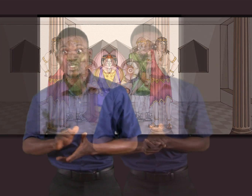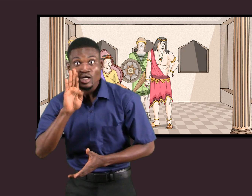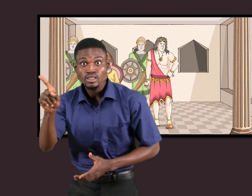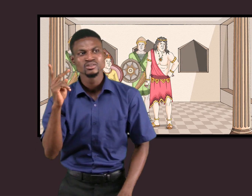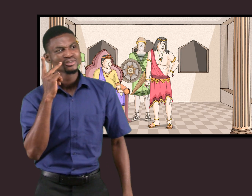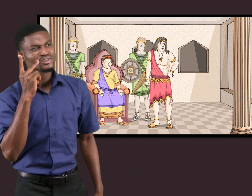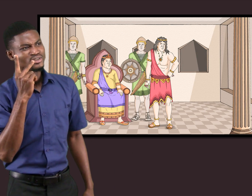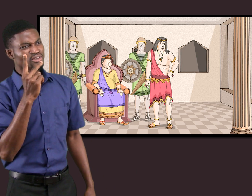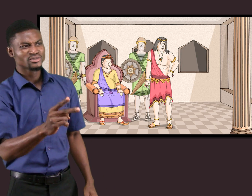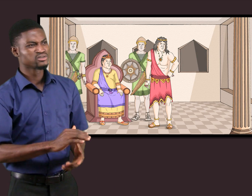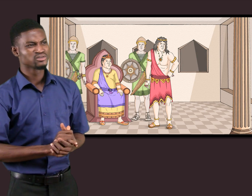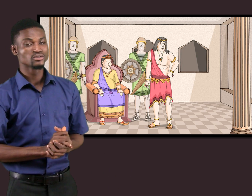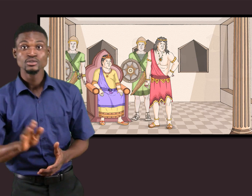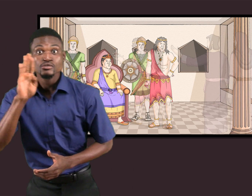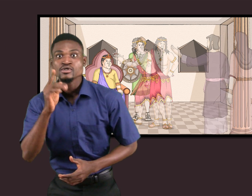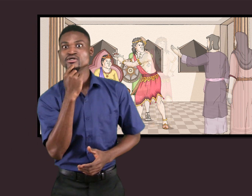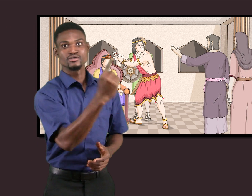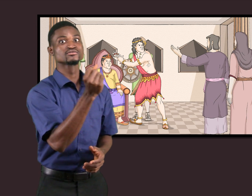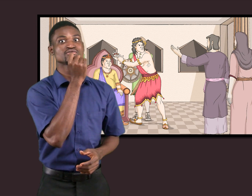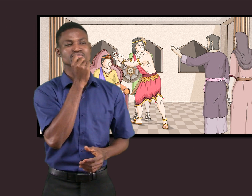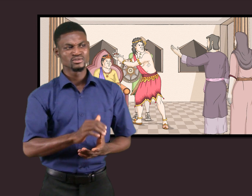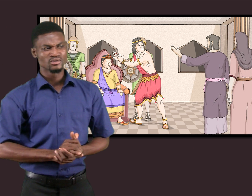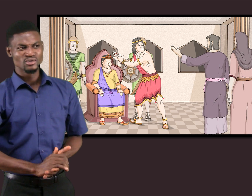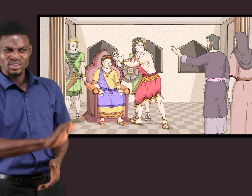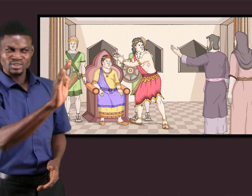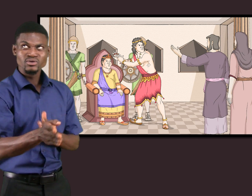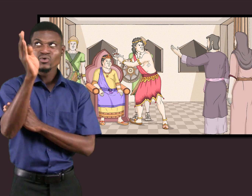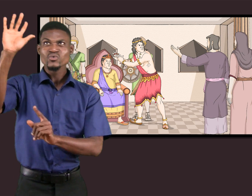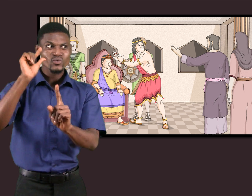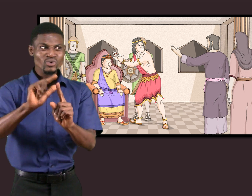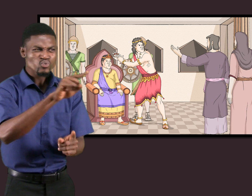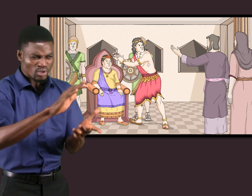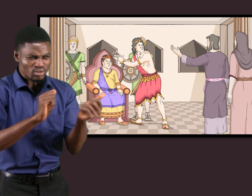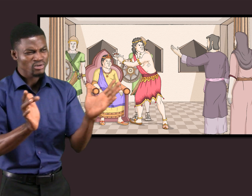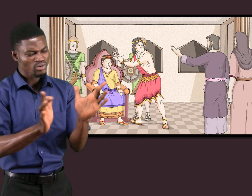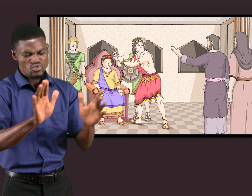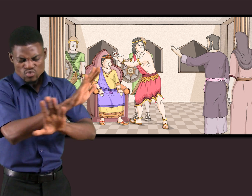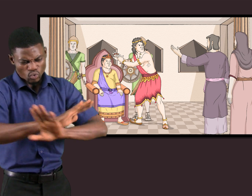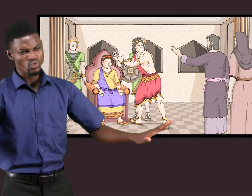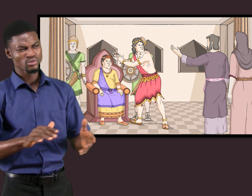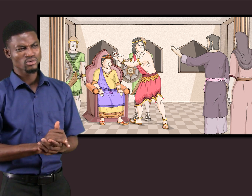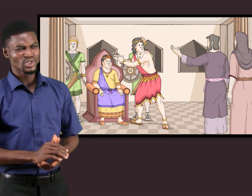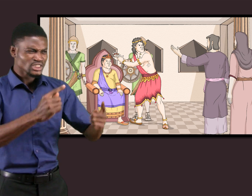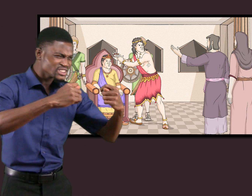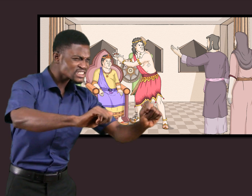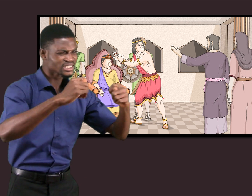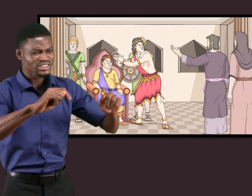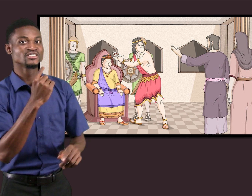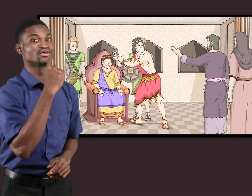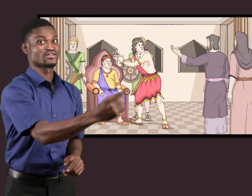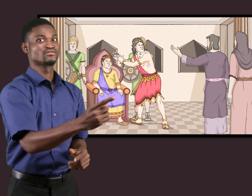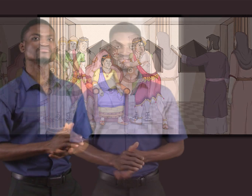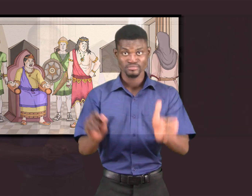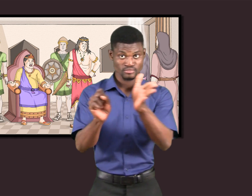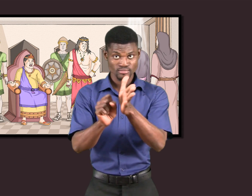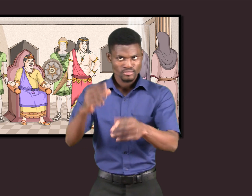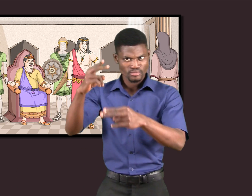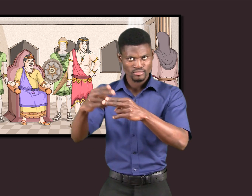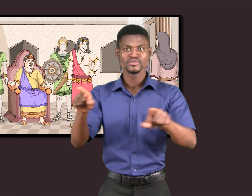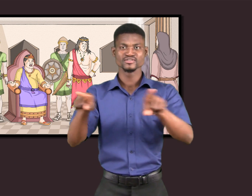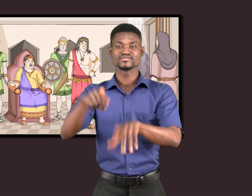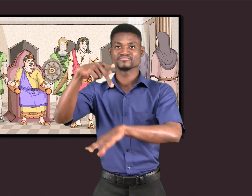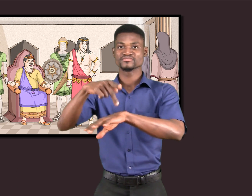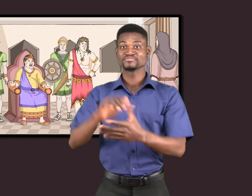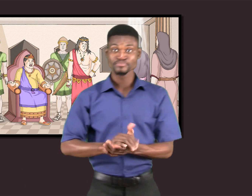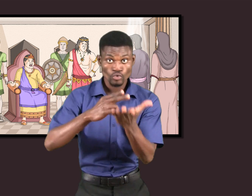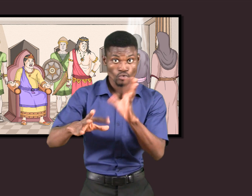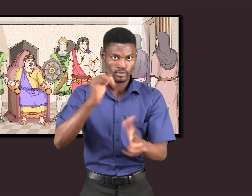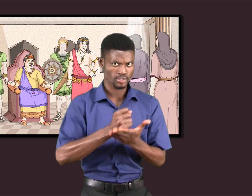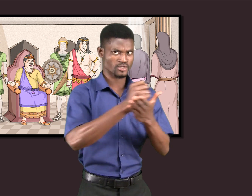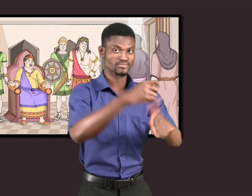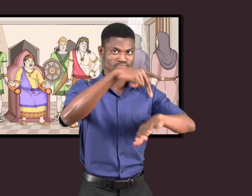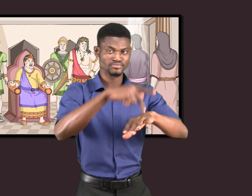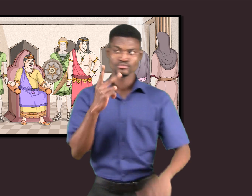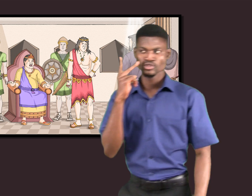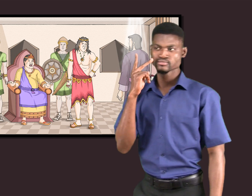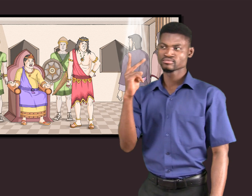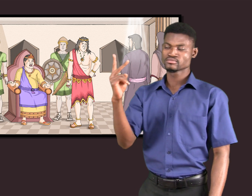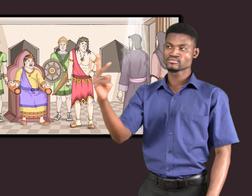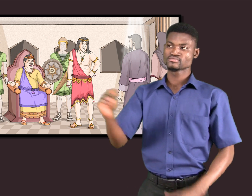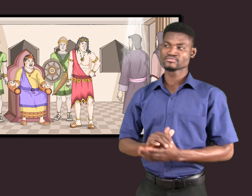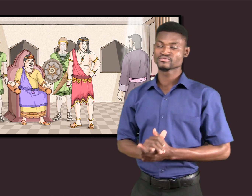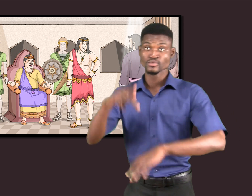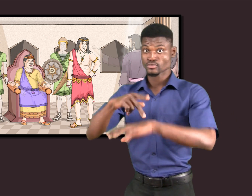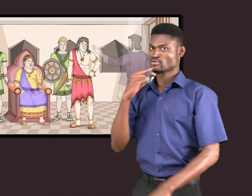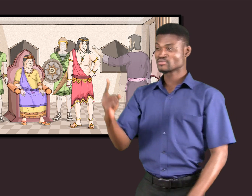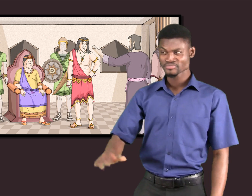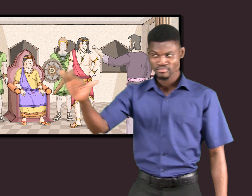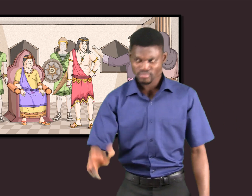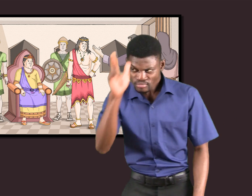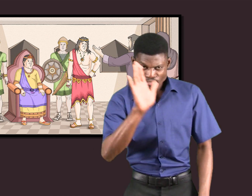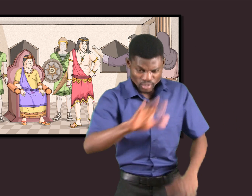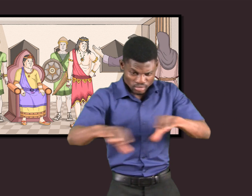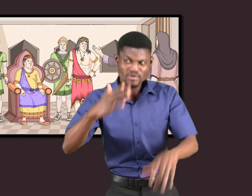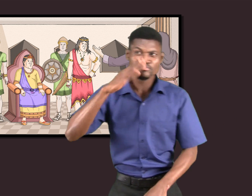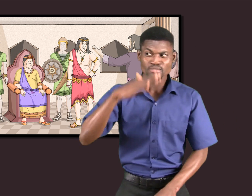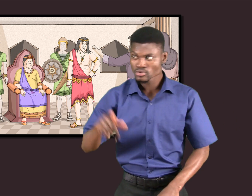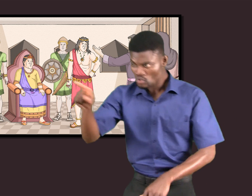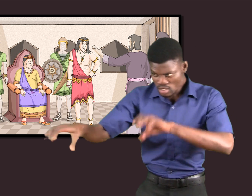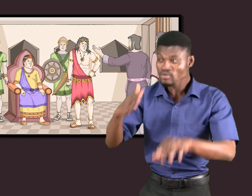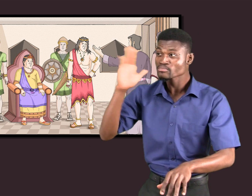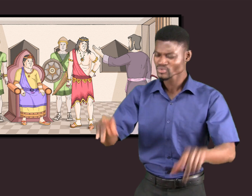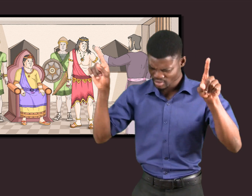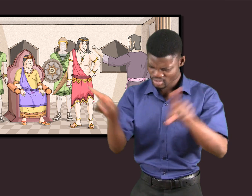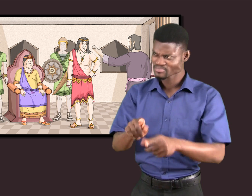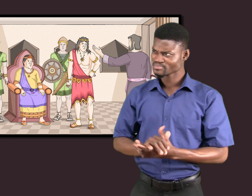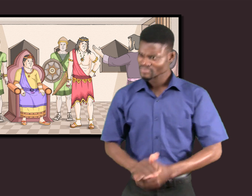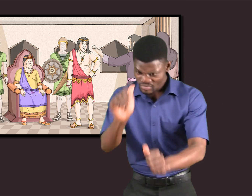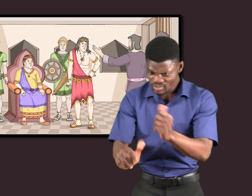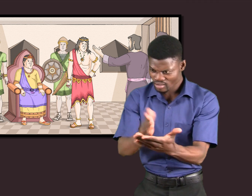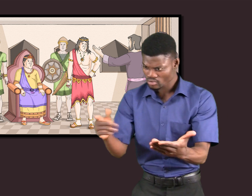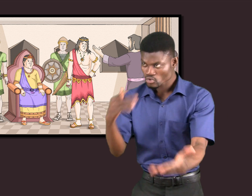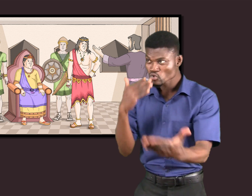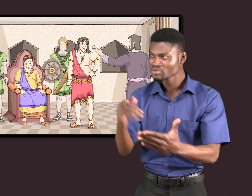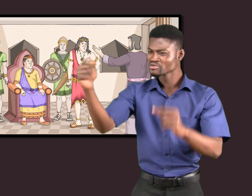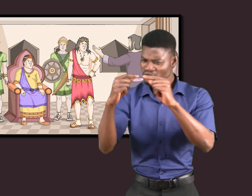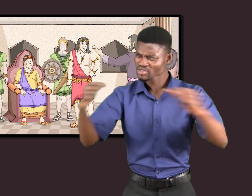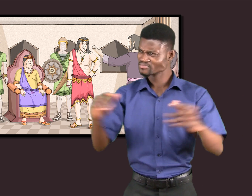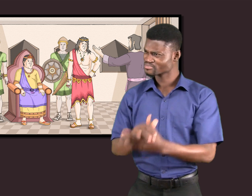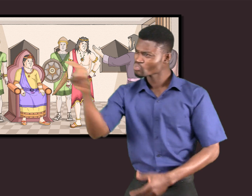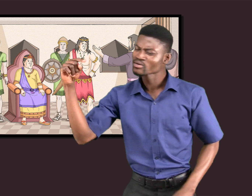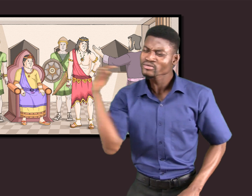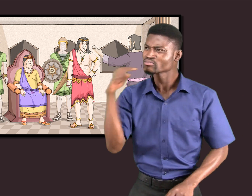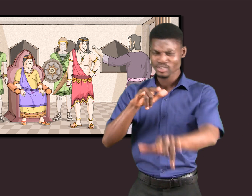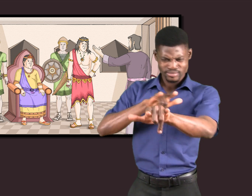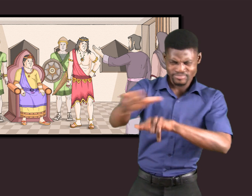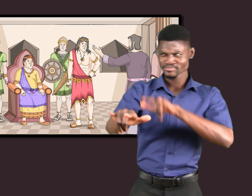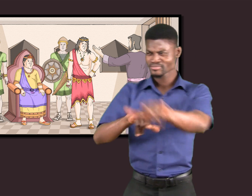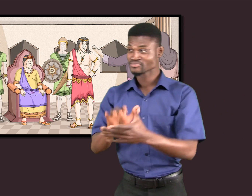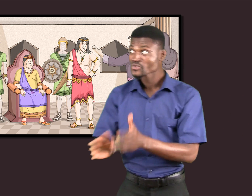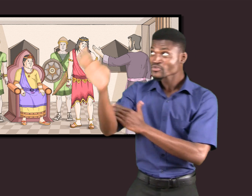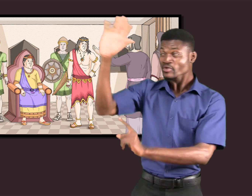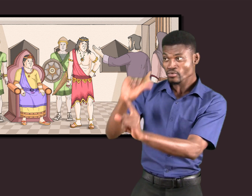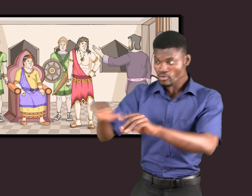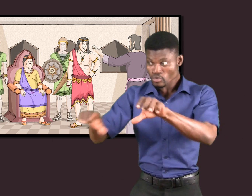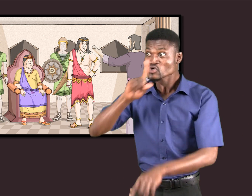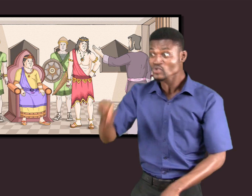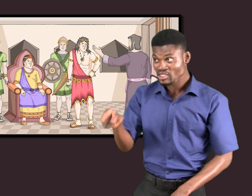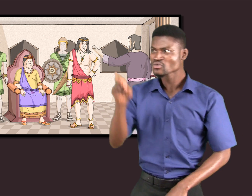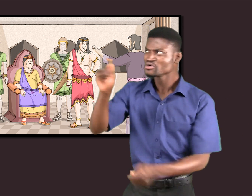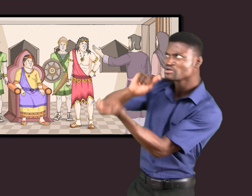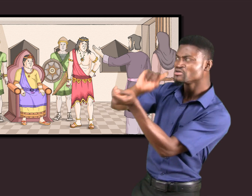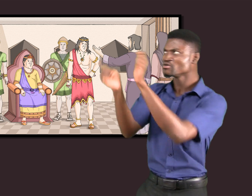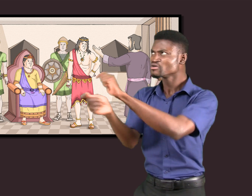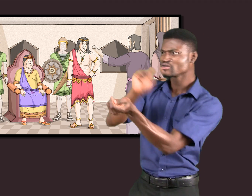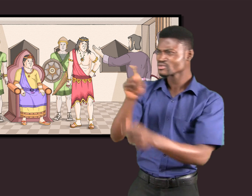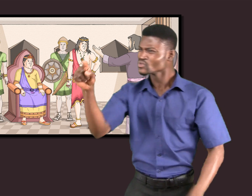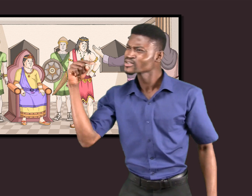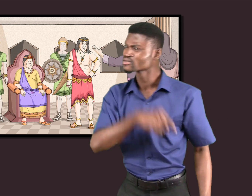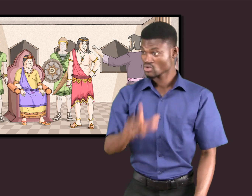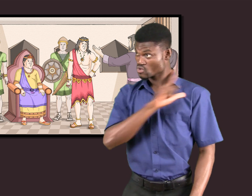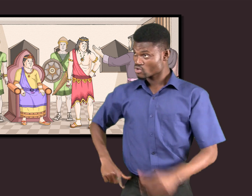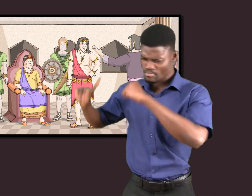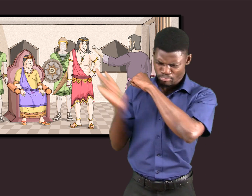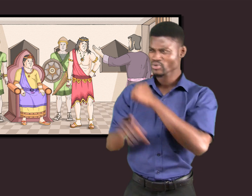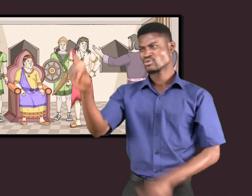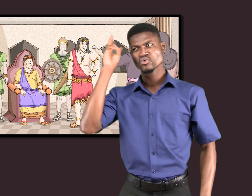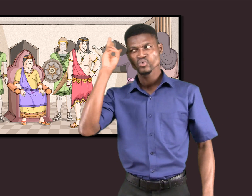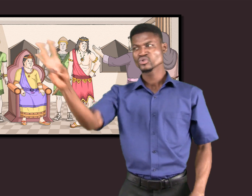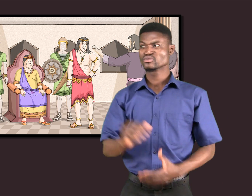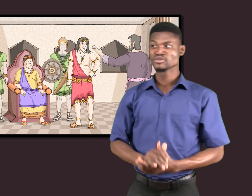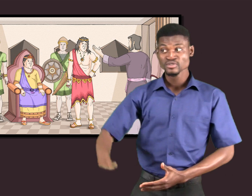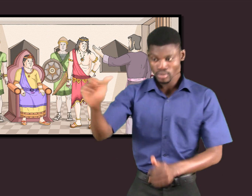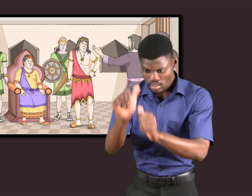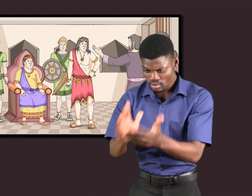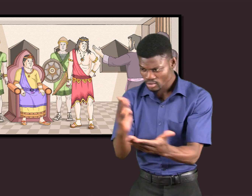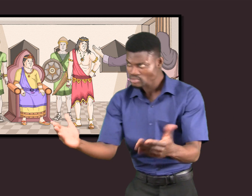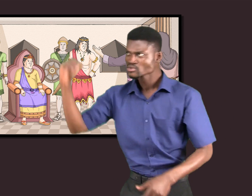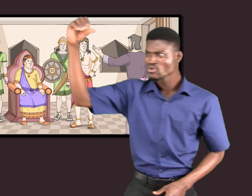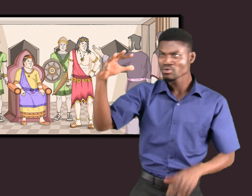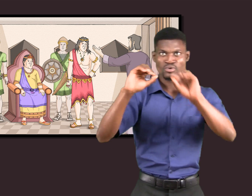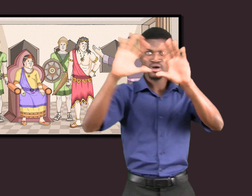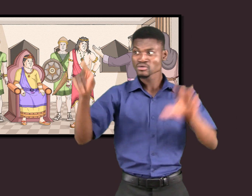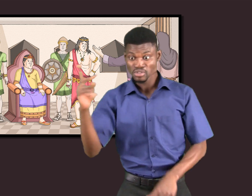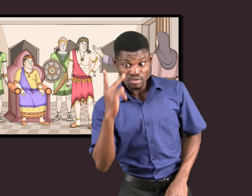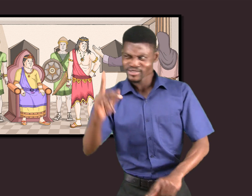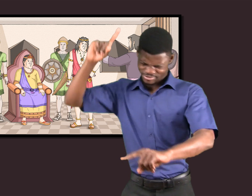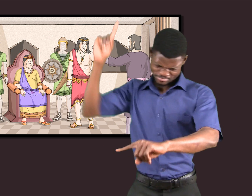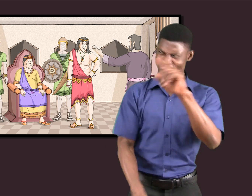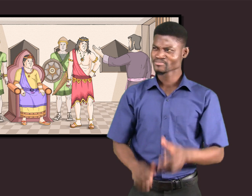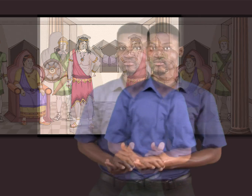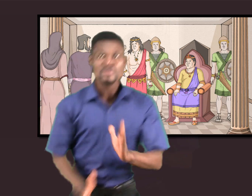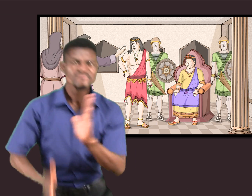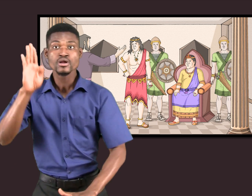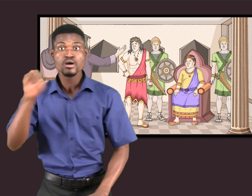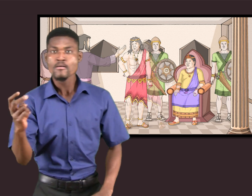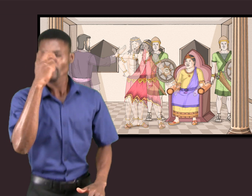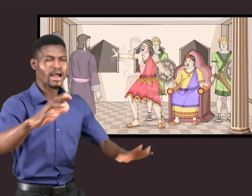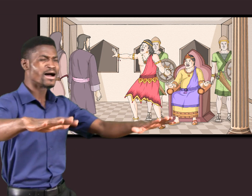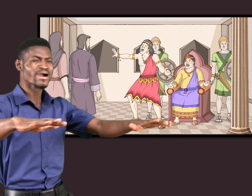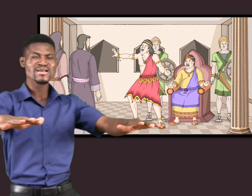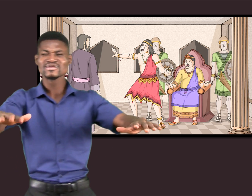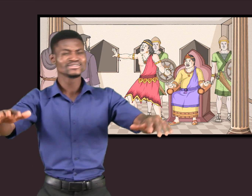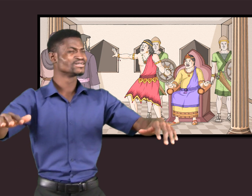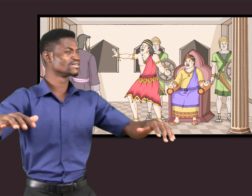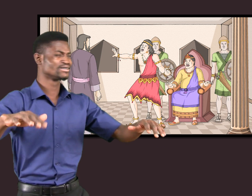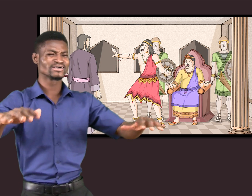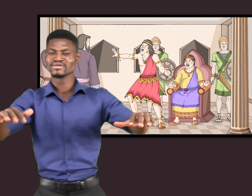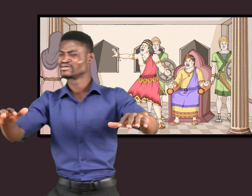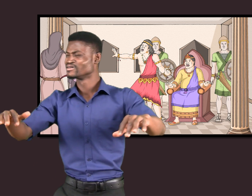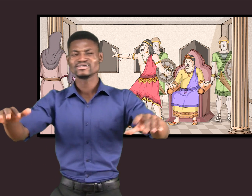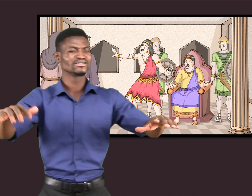Then Saul, who was also called Paul, filled with the Holy Spirit, looked directly at Elymas and said, “O child of the devil and enemy of all righteousness, you are full of all kinds of deceit and trickery! Will you never stop perverting the straight ways of the Lord?